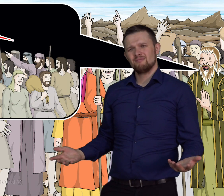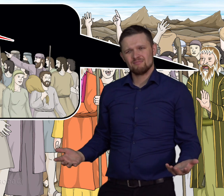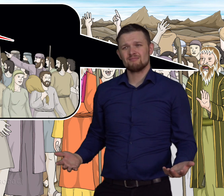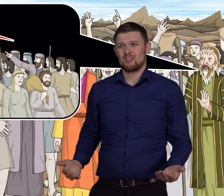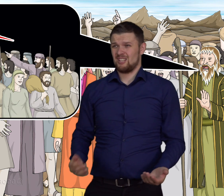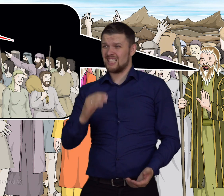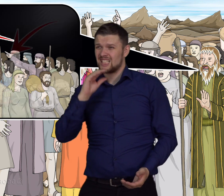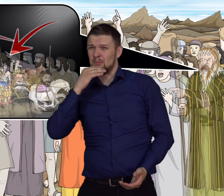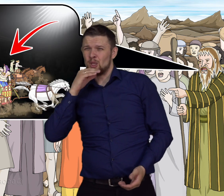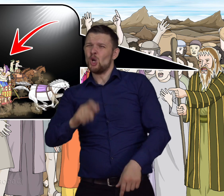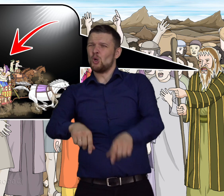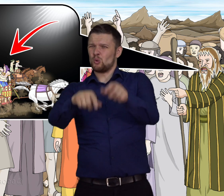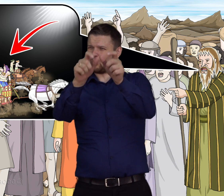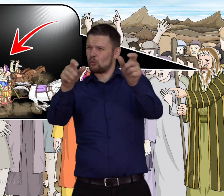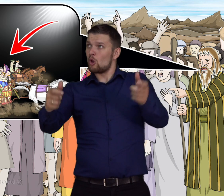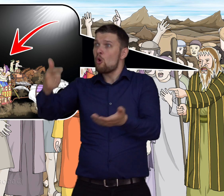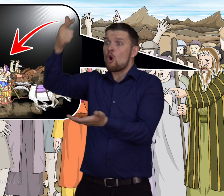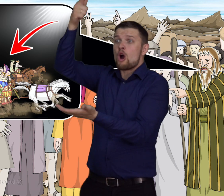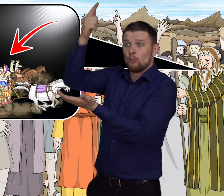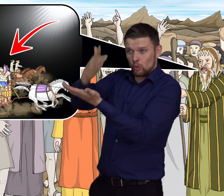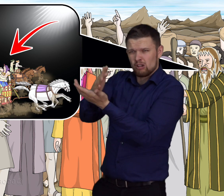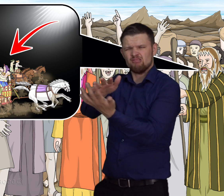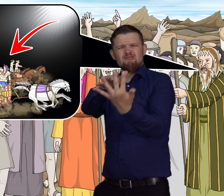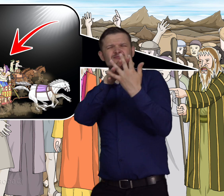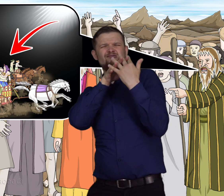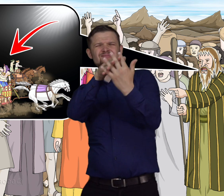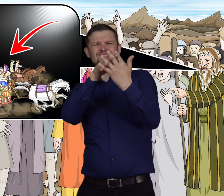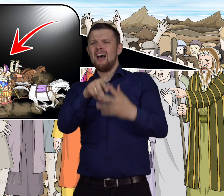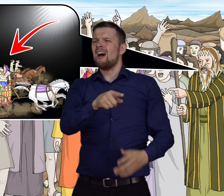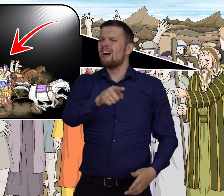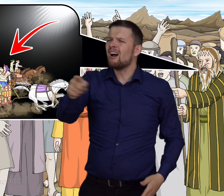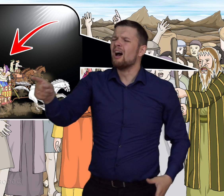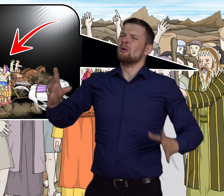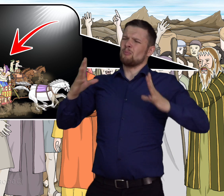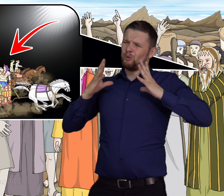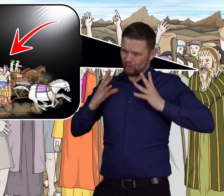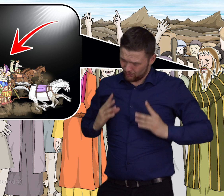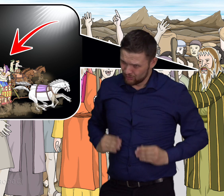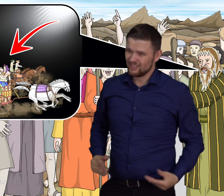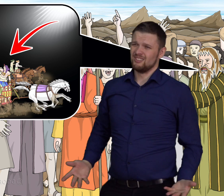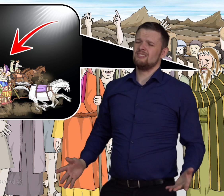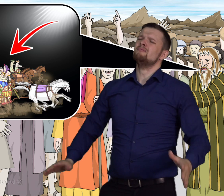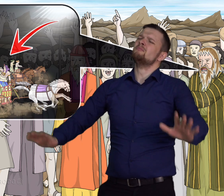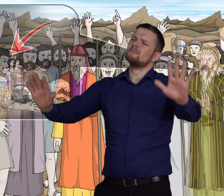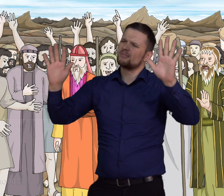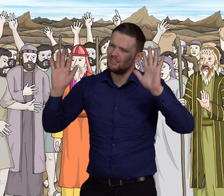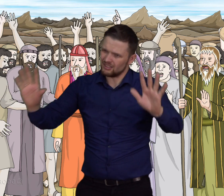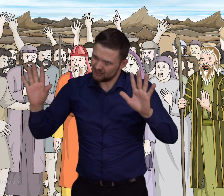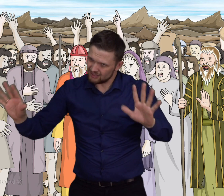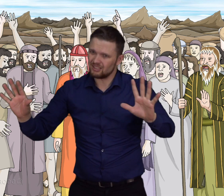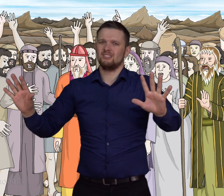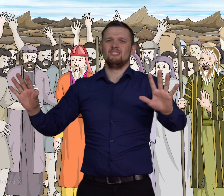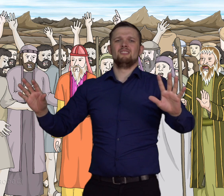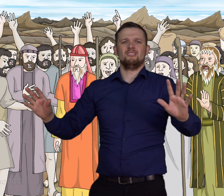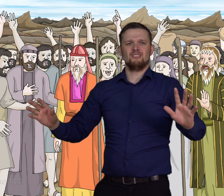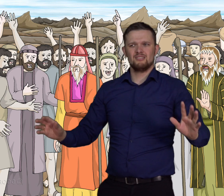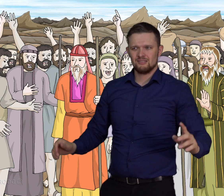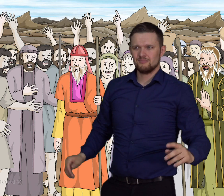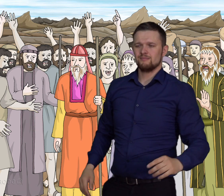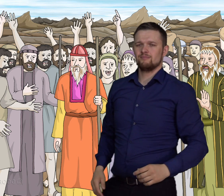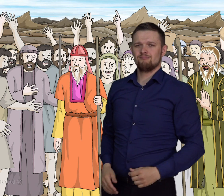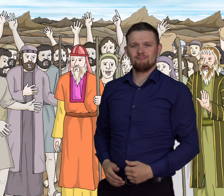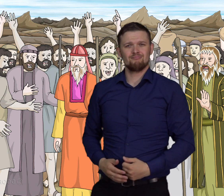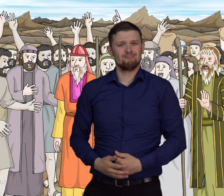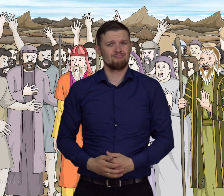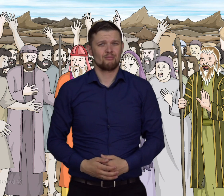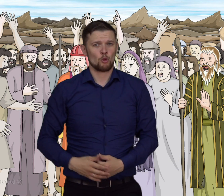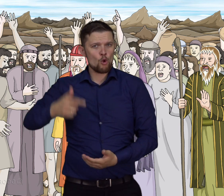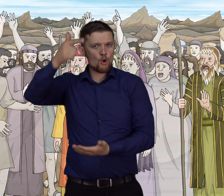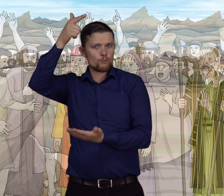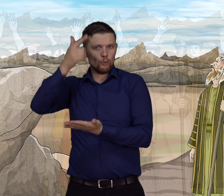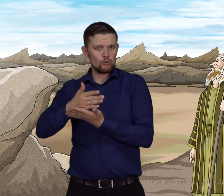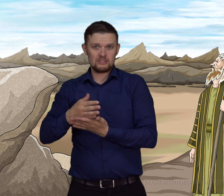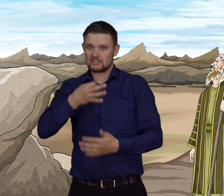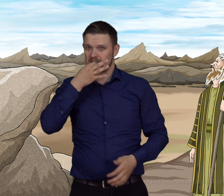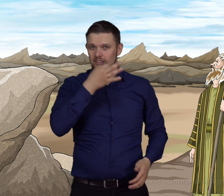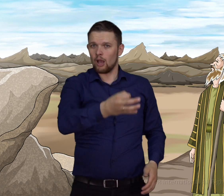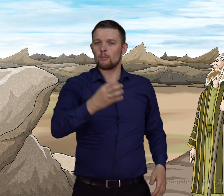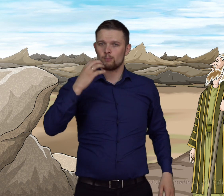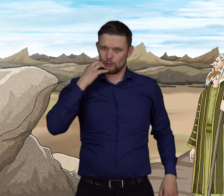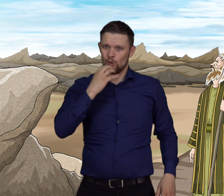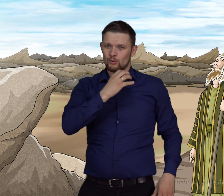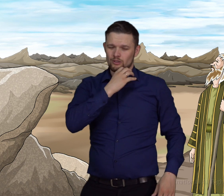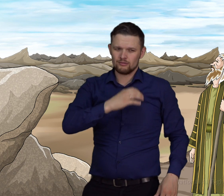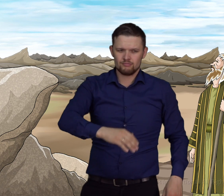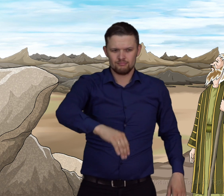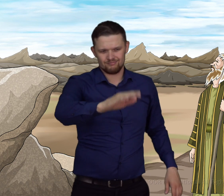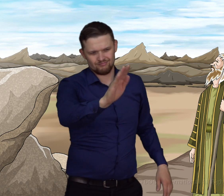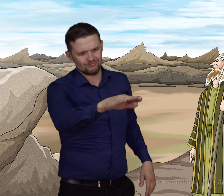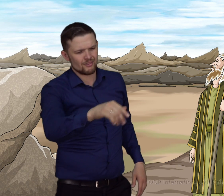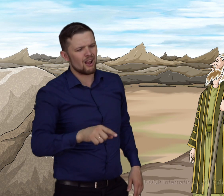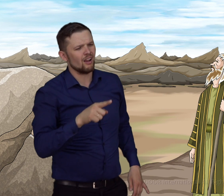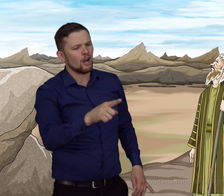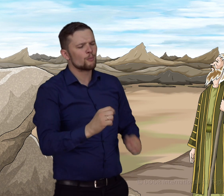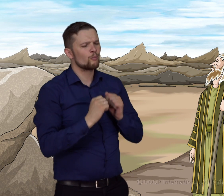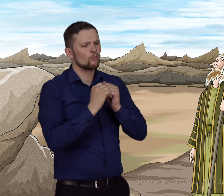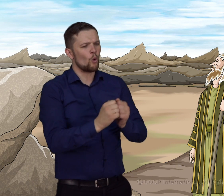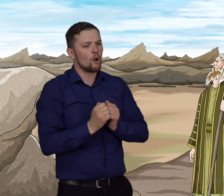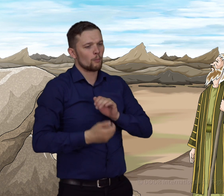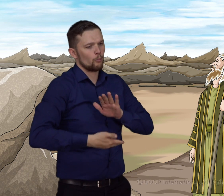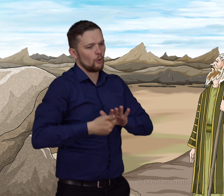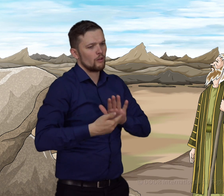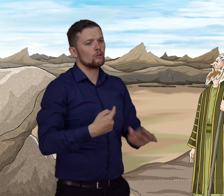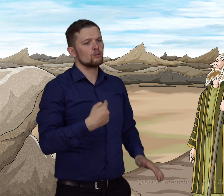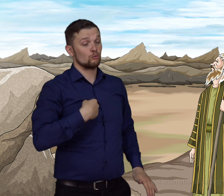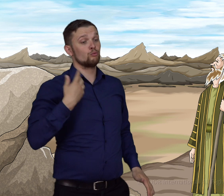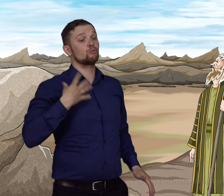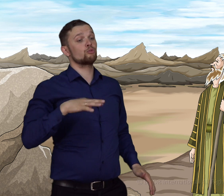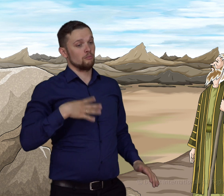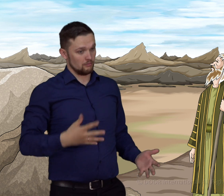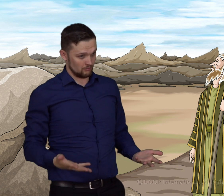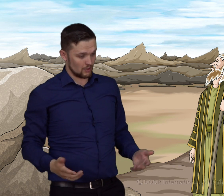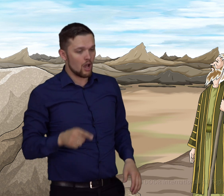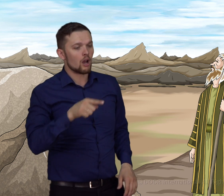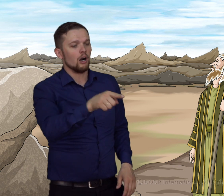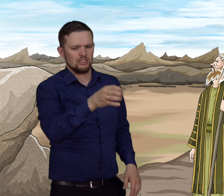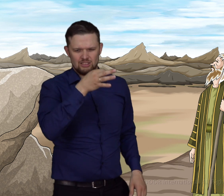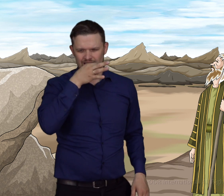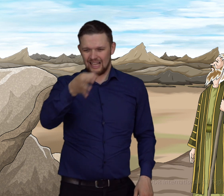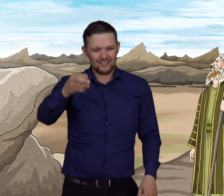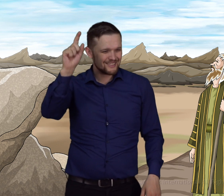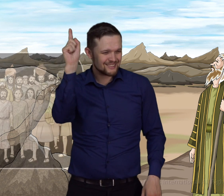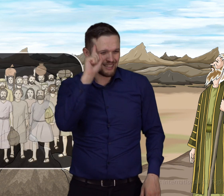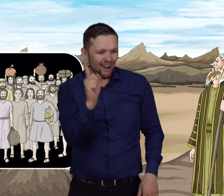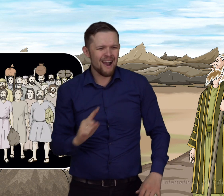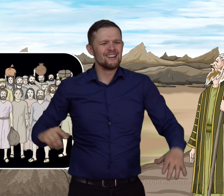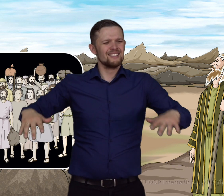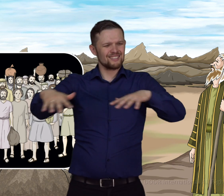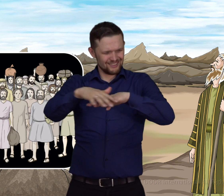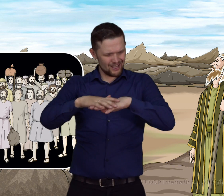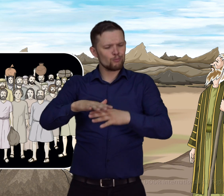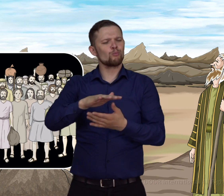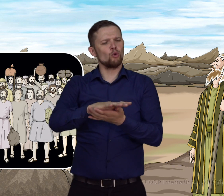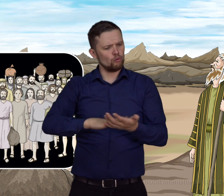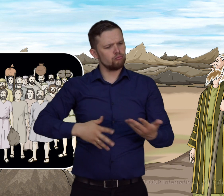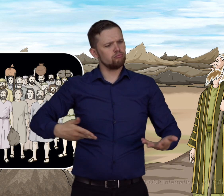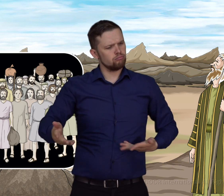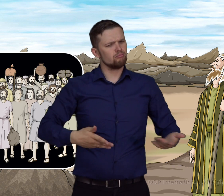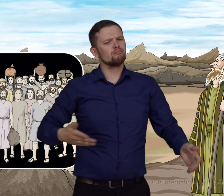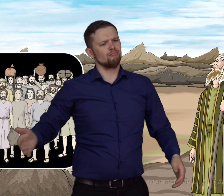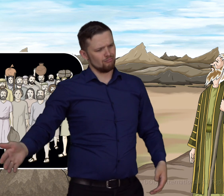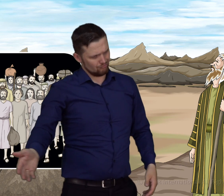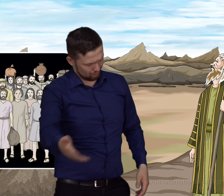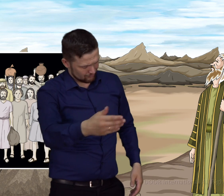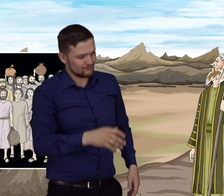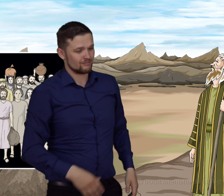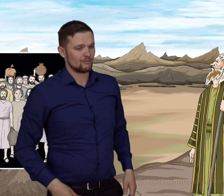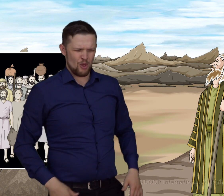The LORD will fight for you; you need only to be still.” Then the LORD said to Moses, “Why are you crying out to Me?